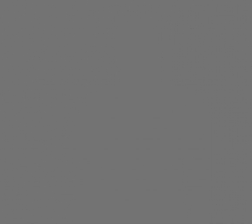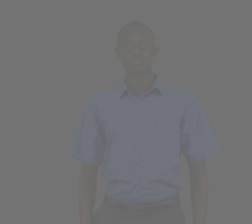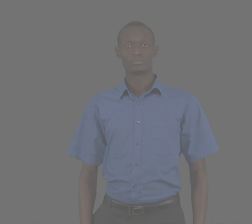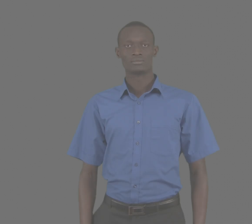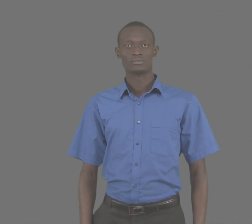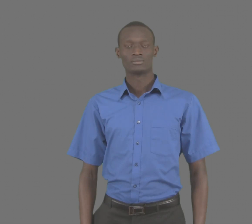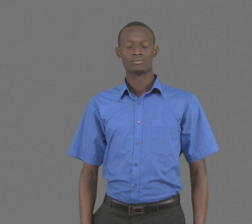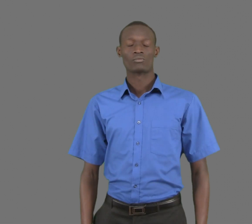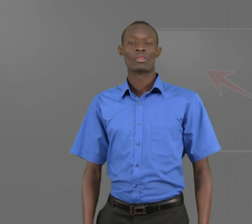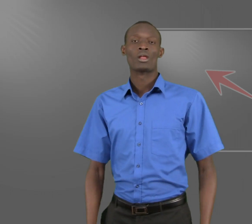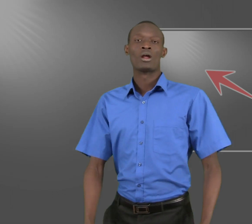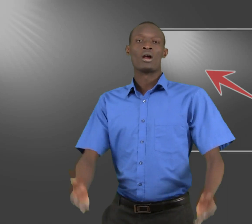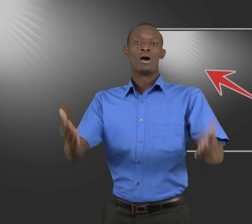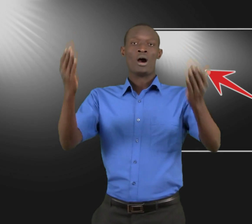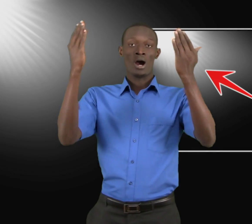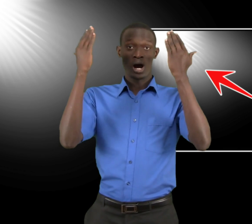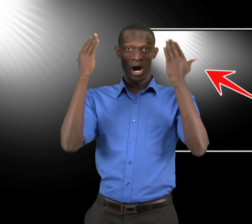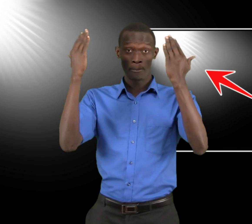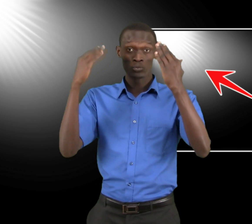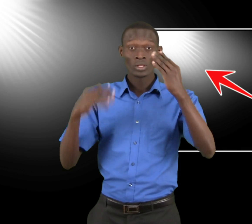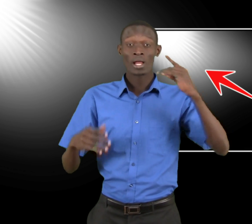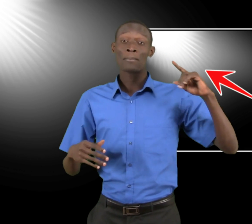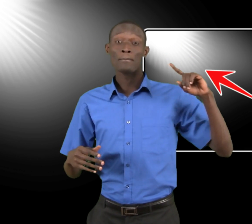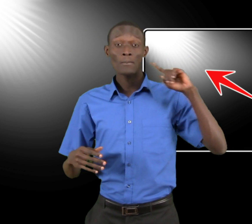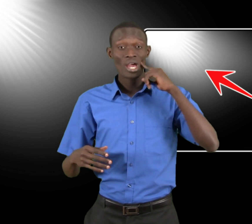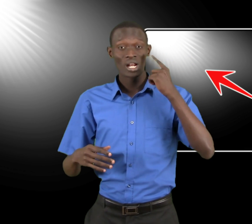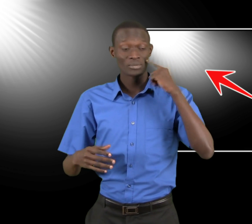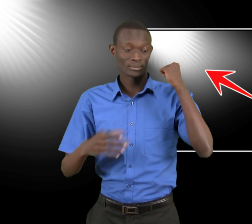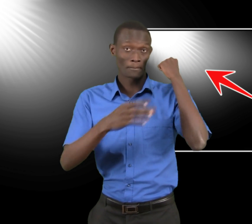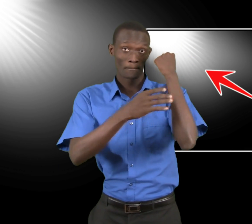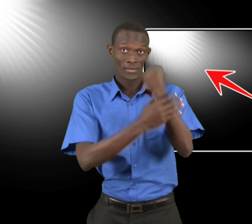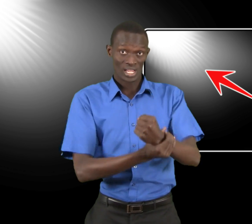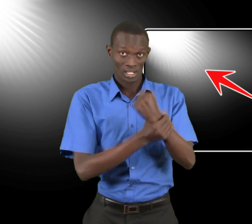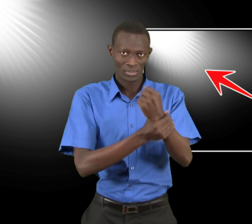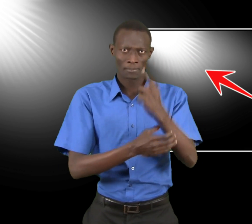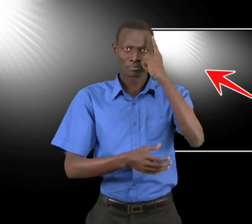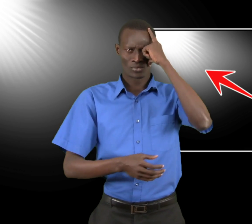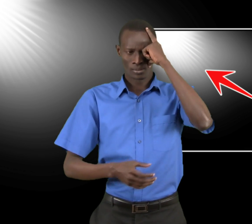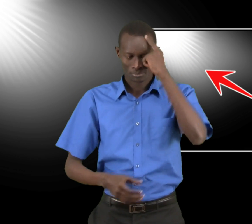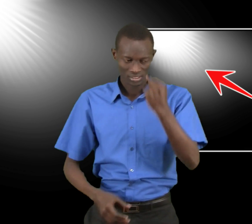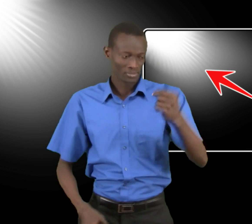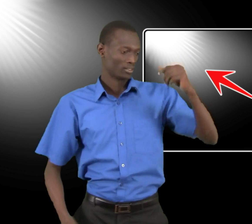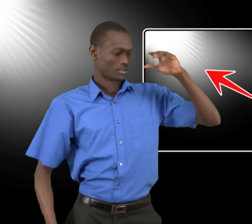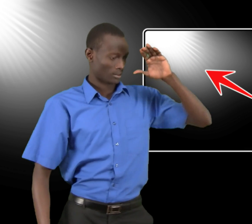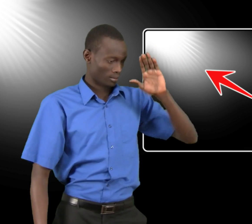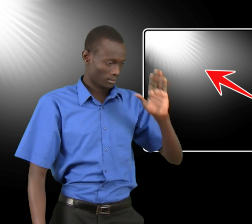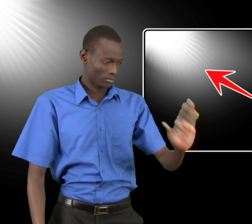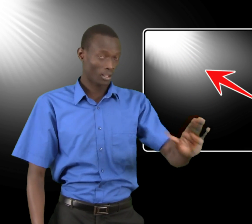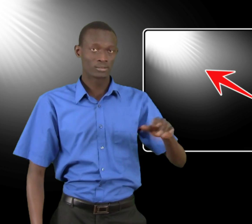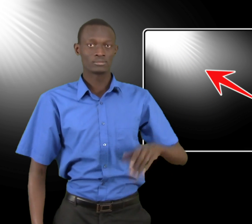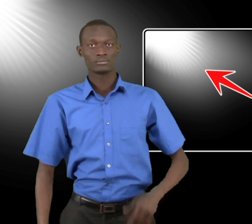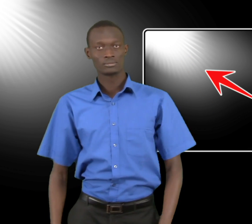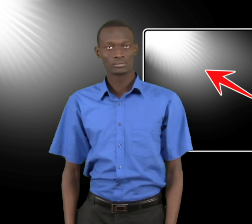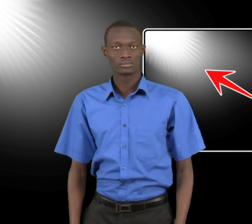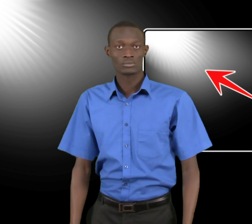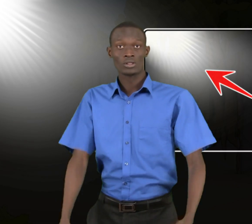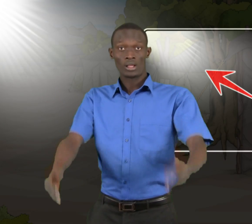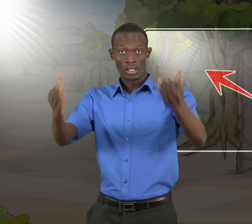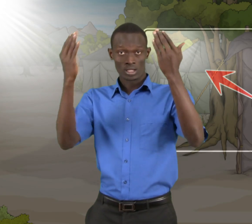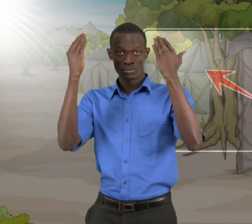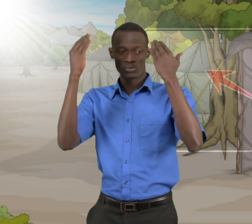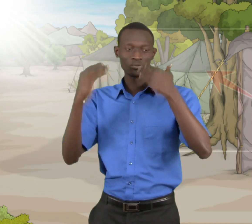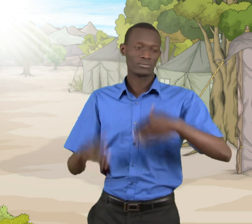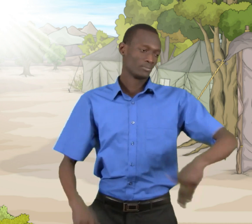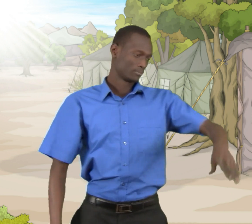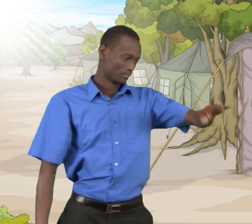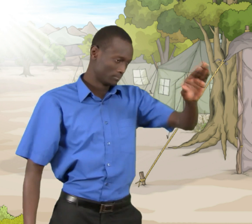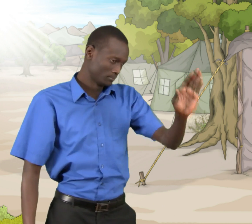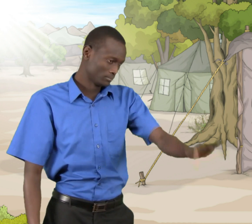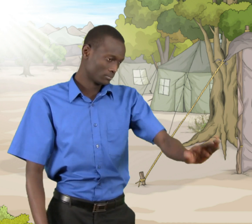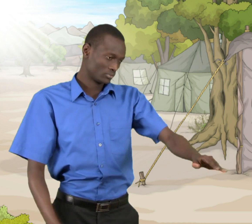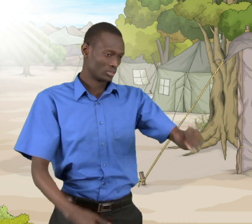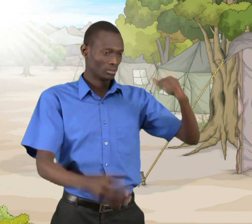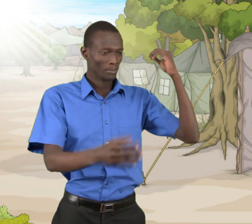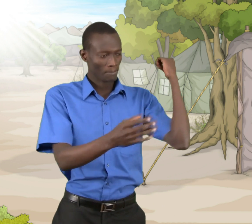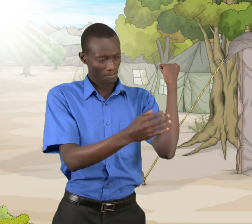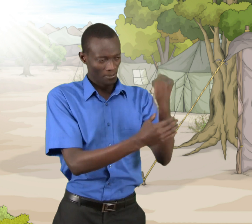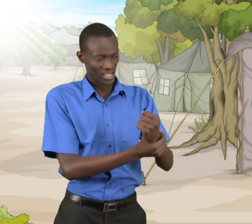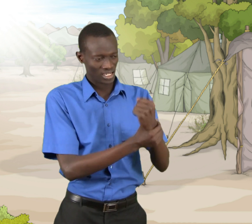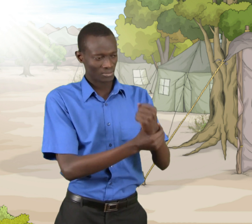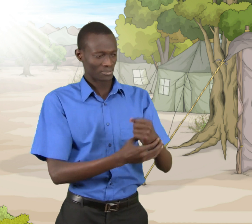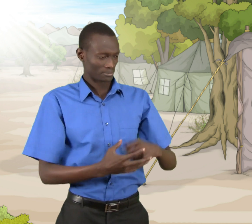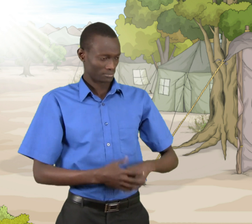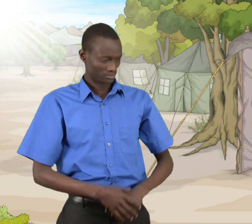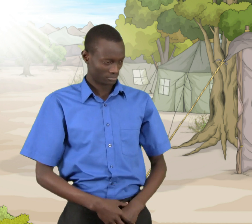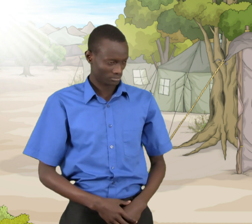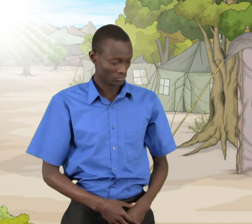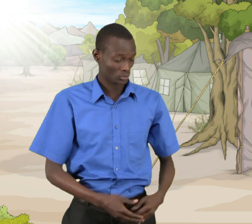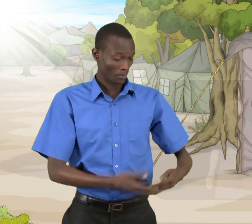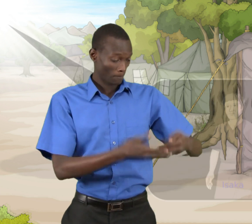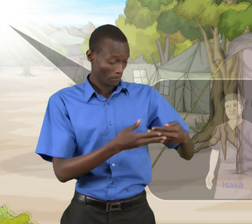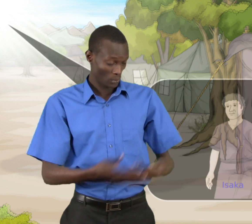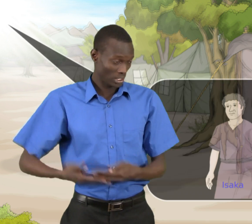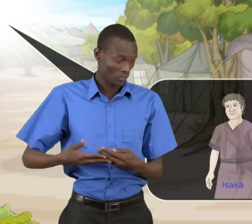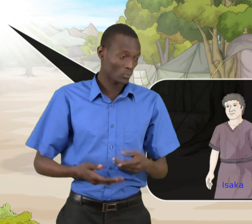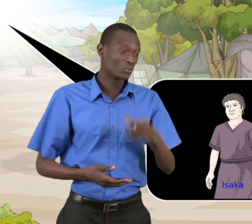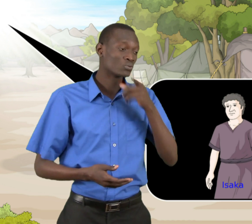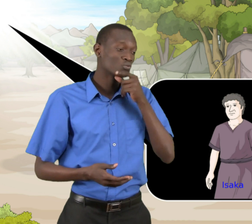Some time later God tested Abraham and said to him, “Abraham!” “Here I am,” he answered.